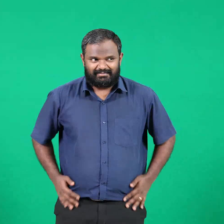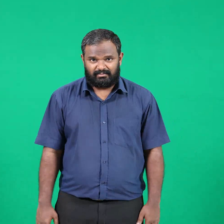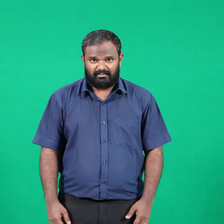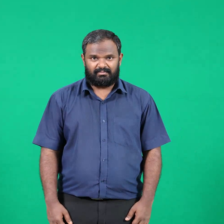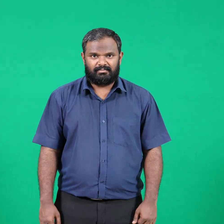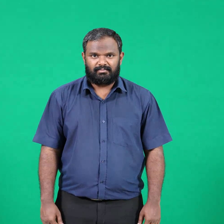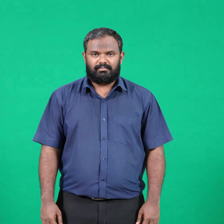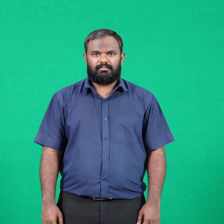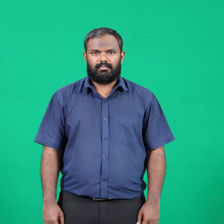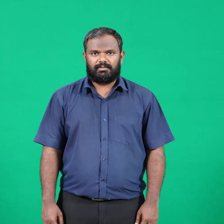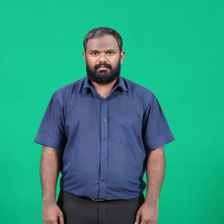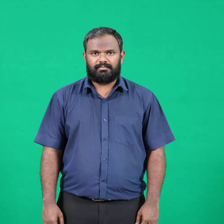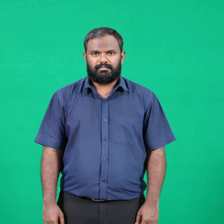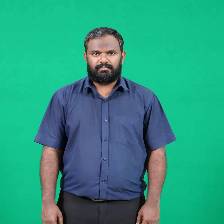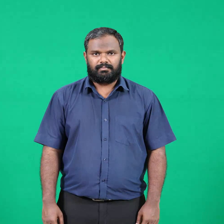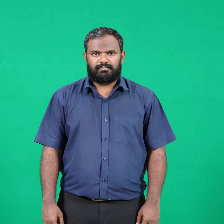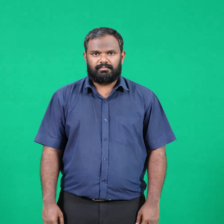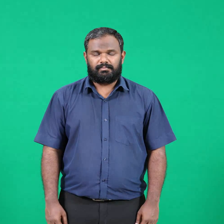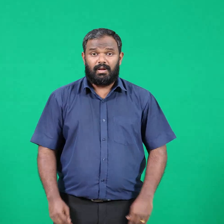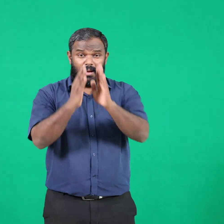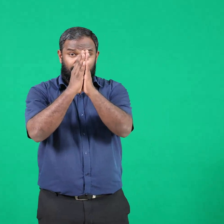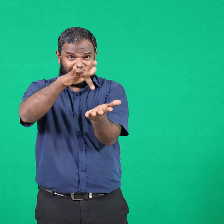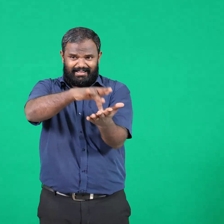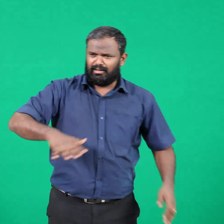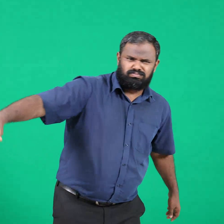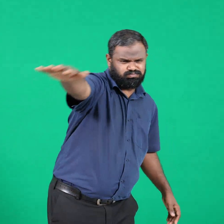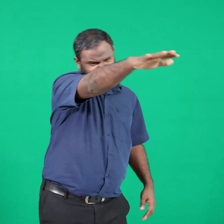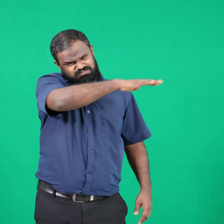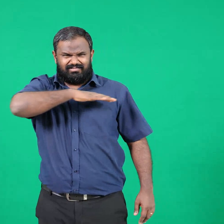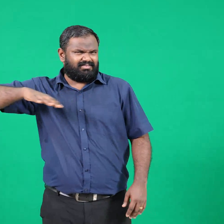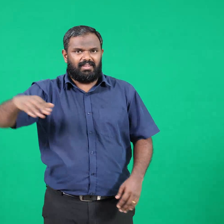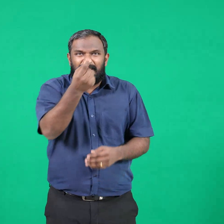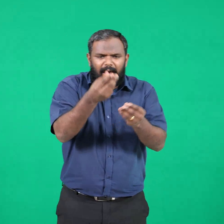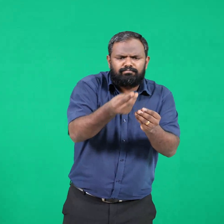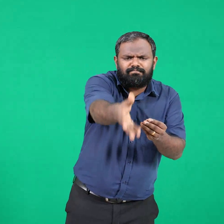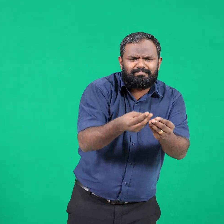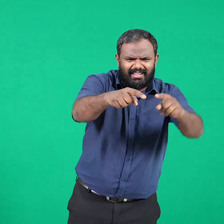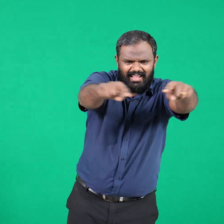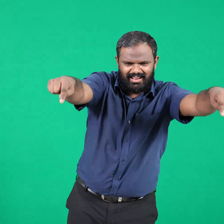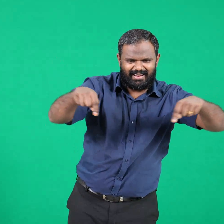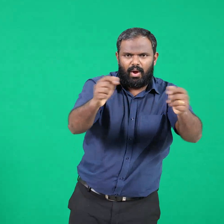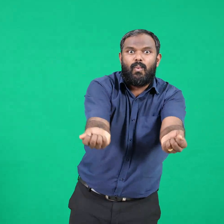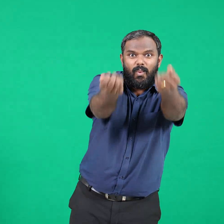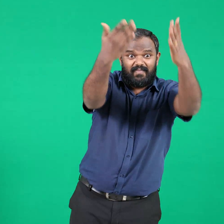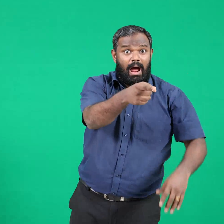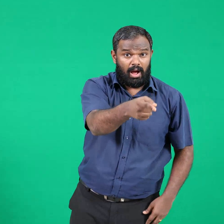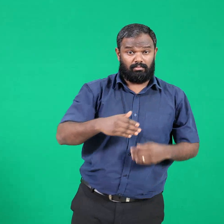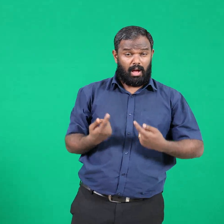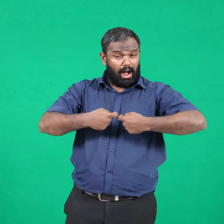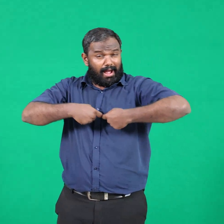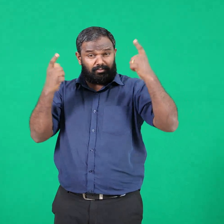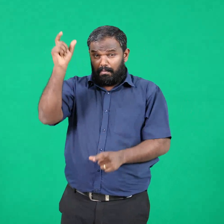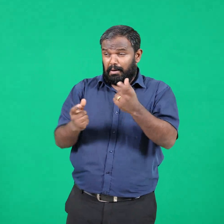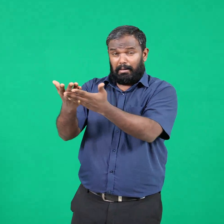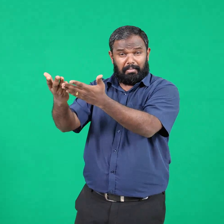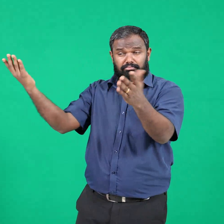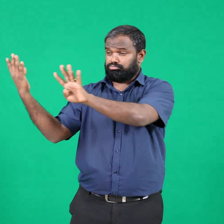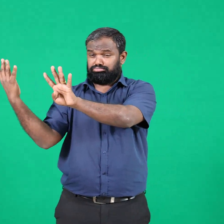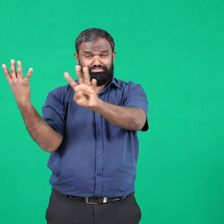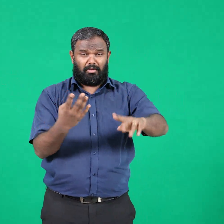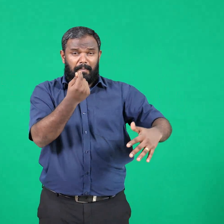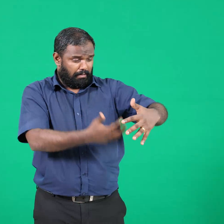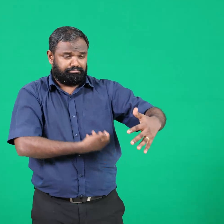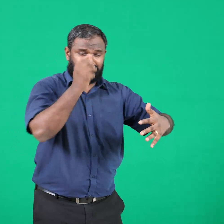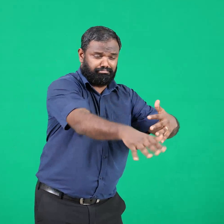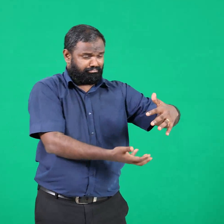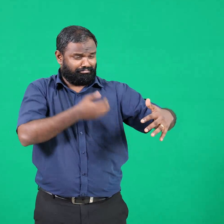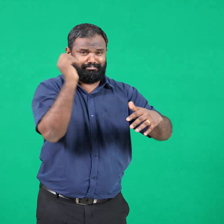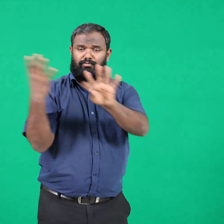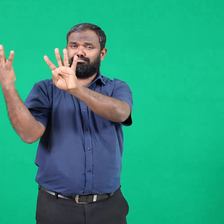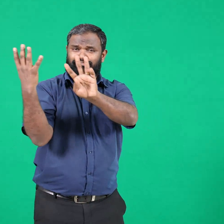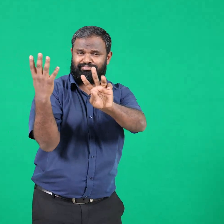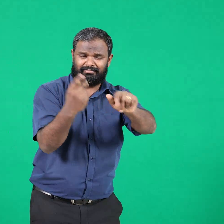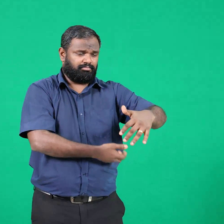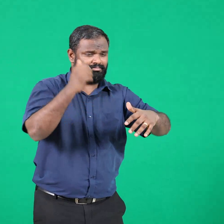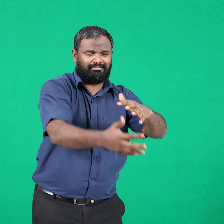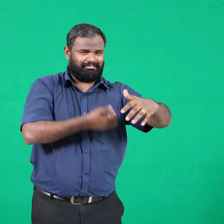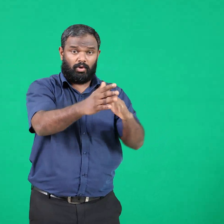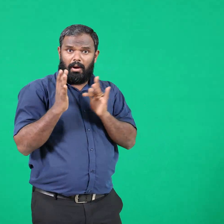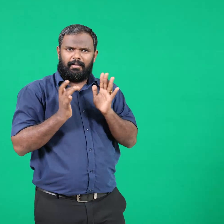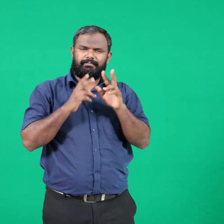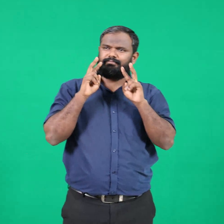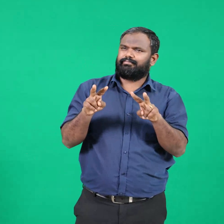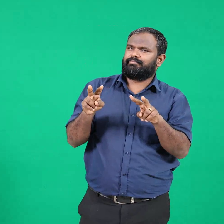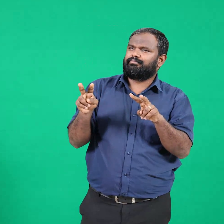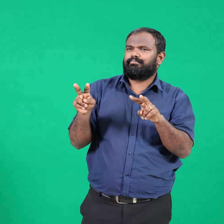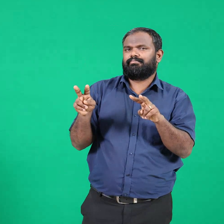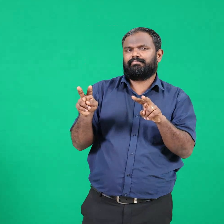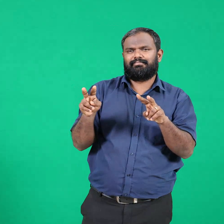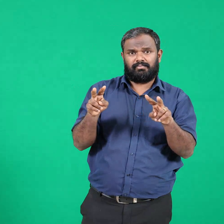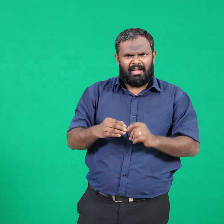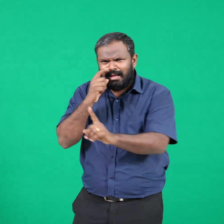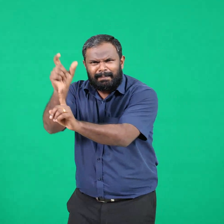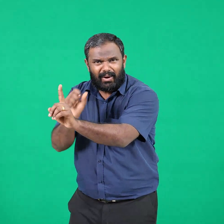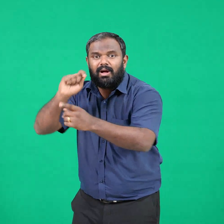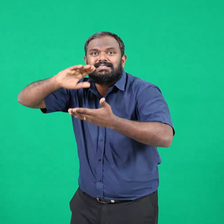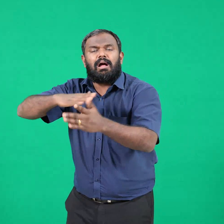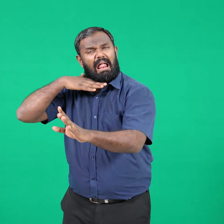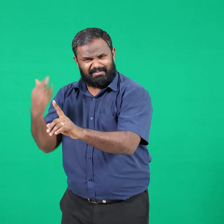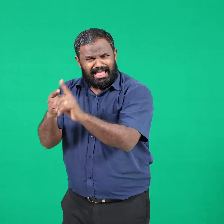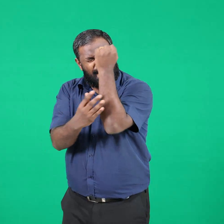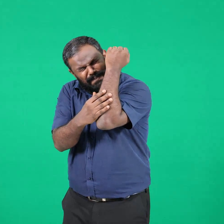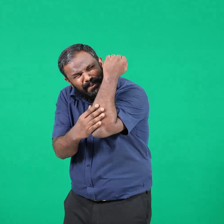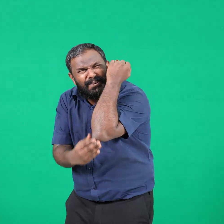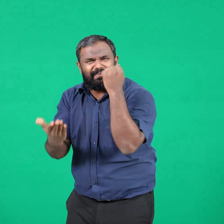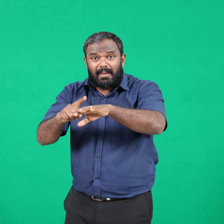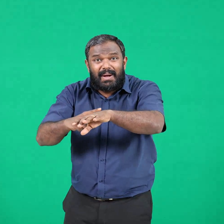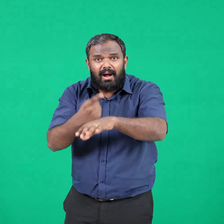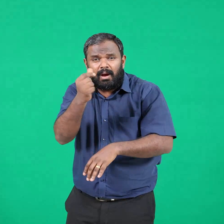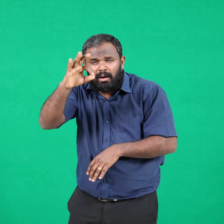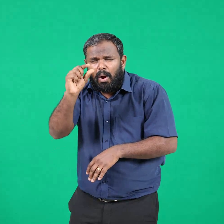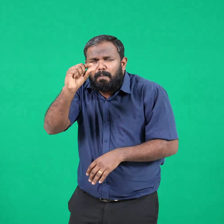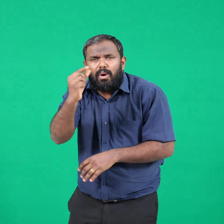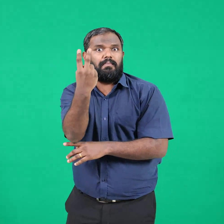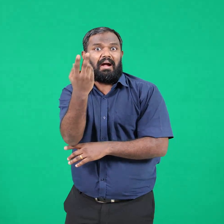Then Jesus looked up and saw the rich putting their gifts into the treasury, and He saw a poor widow put in two small copper coins.